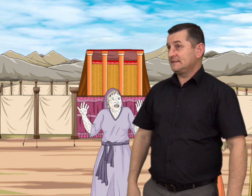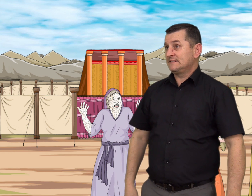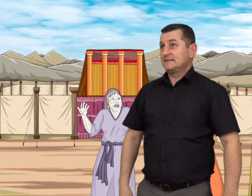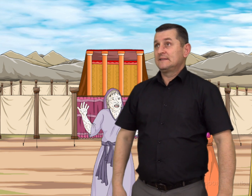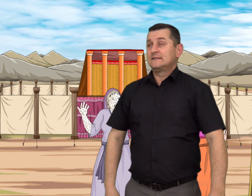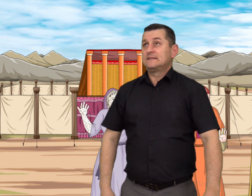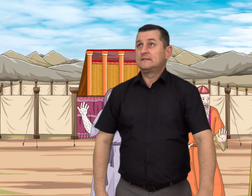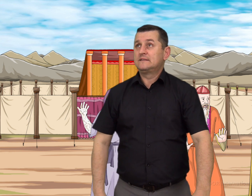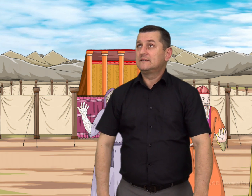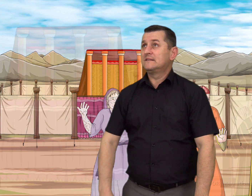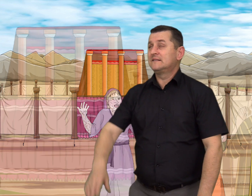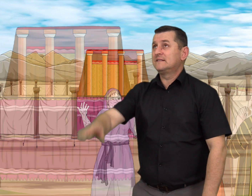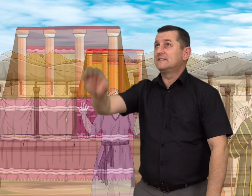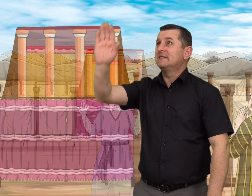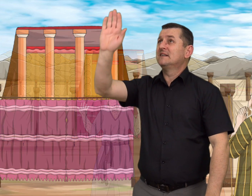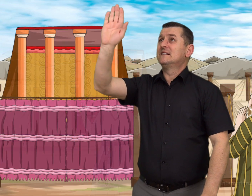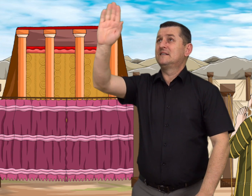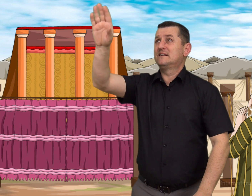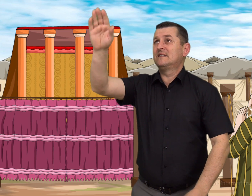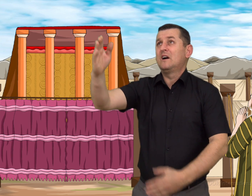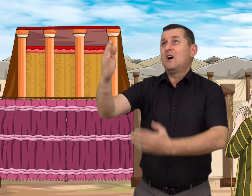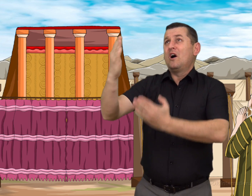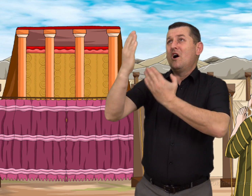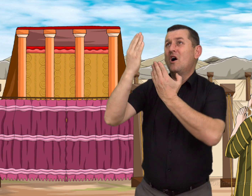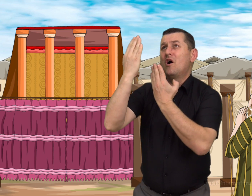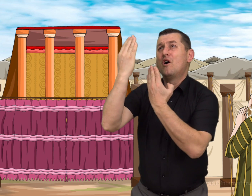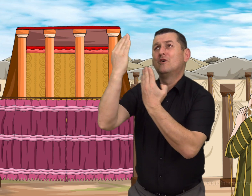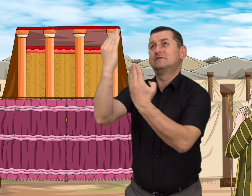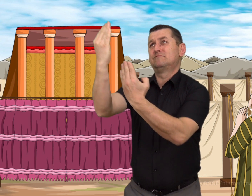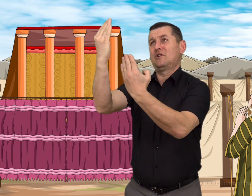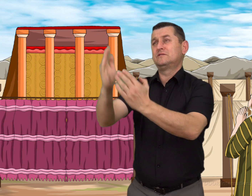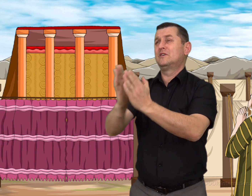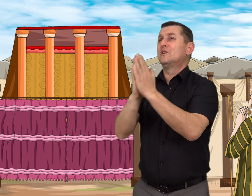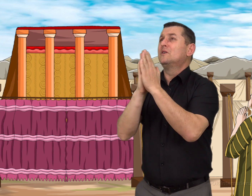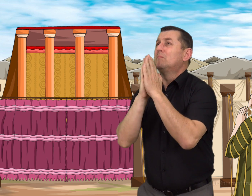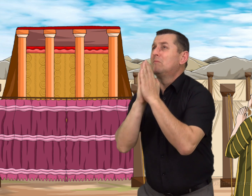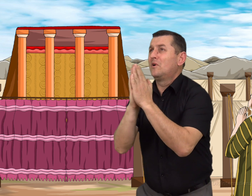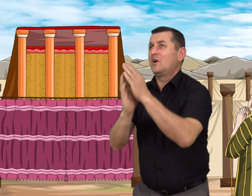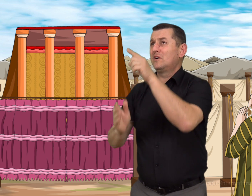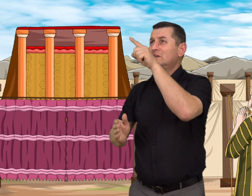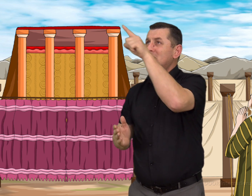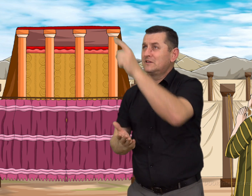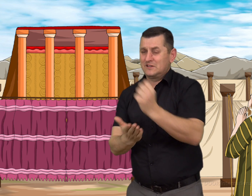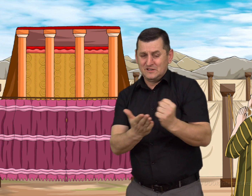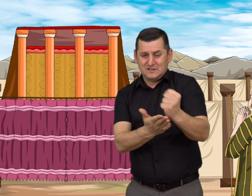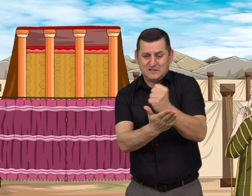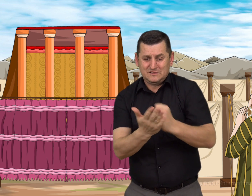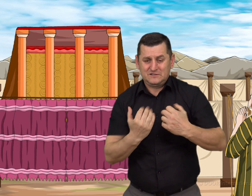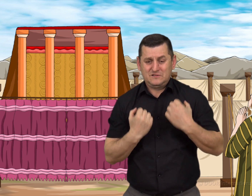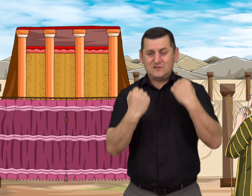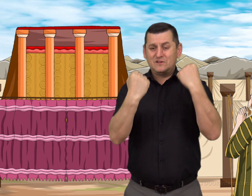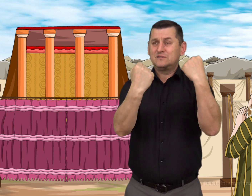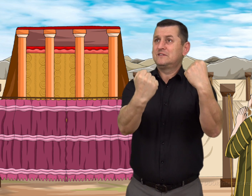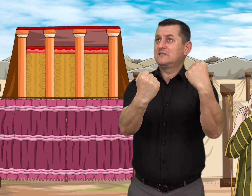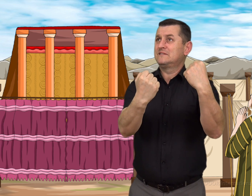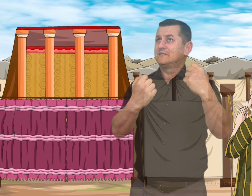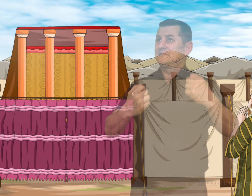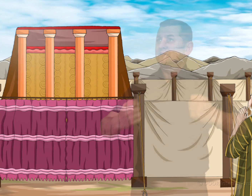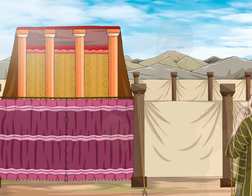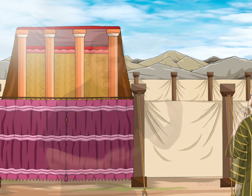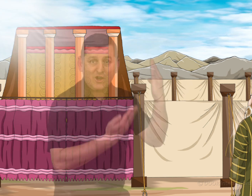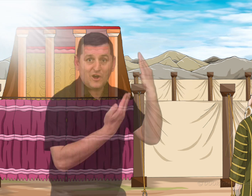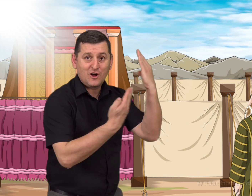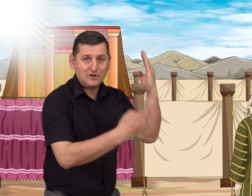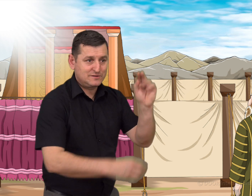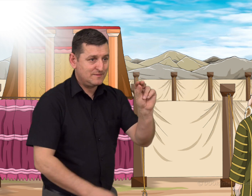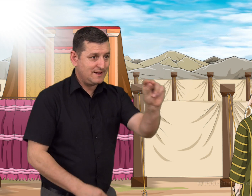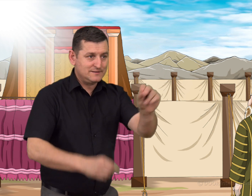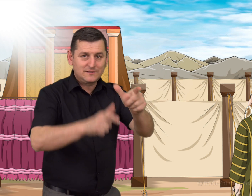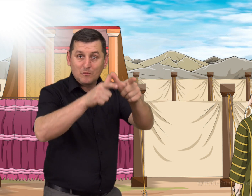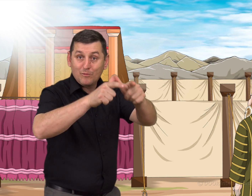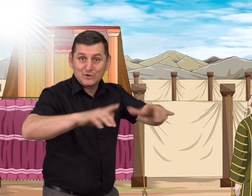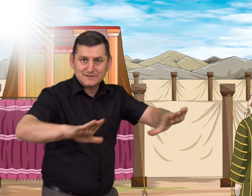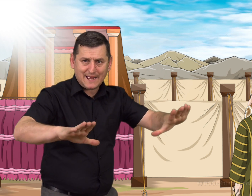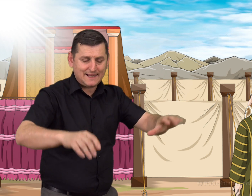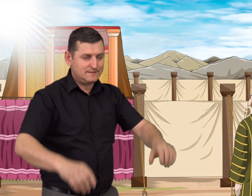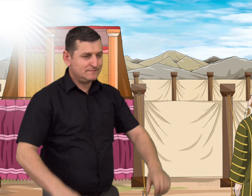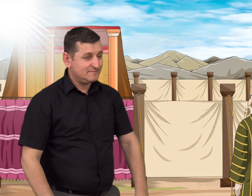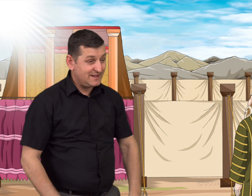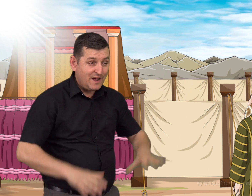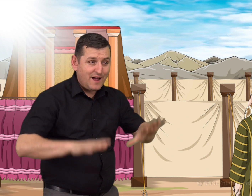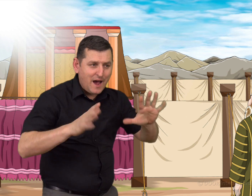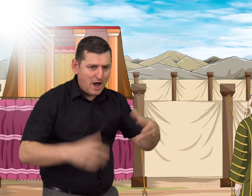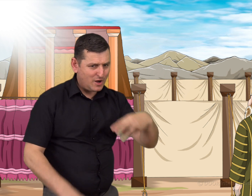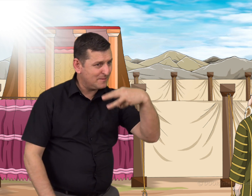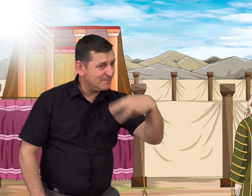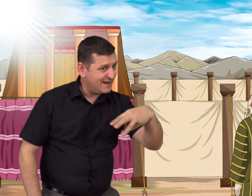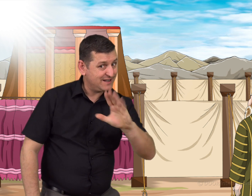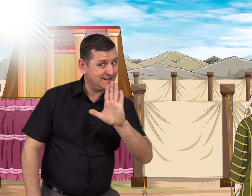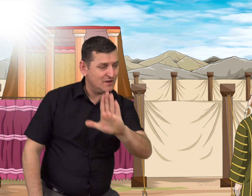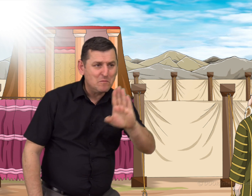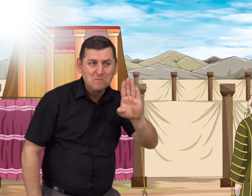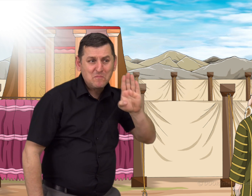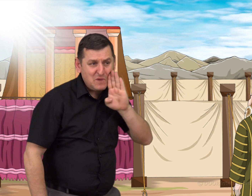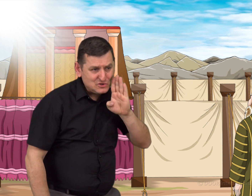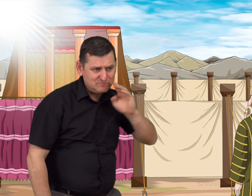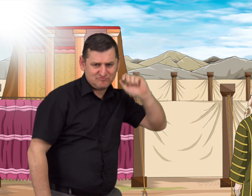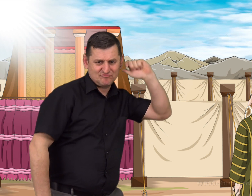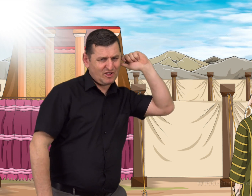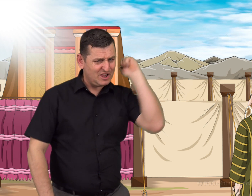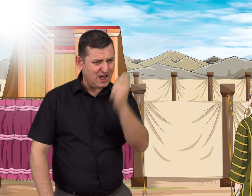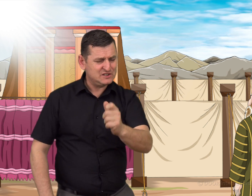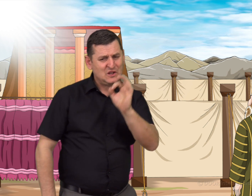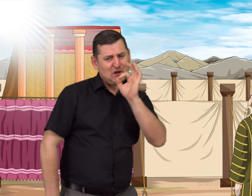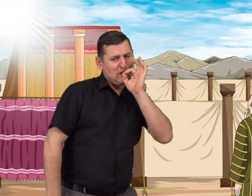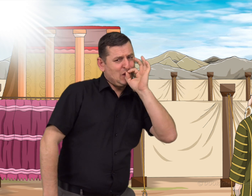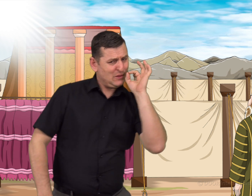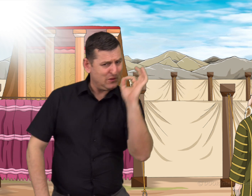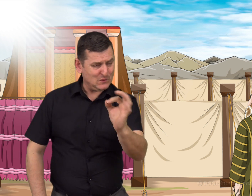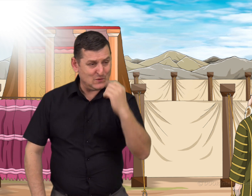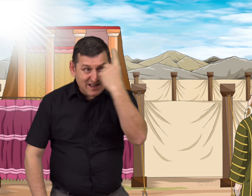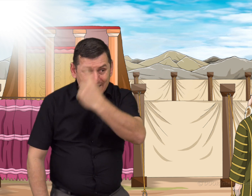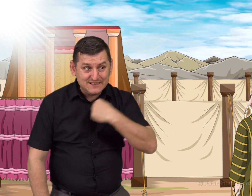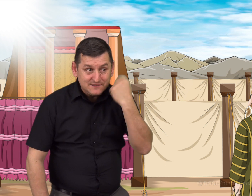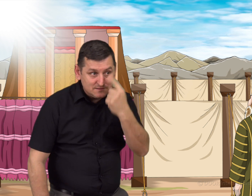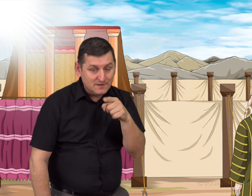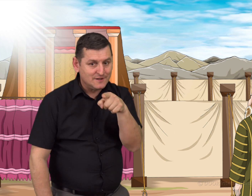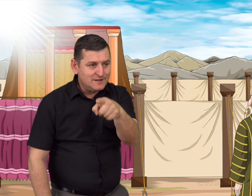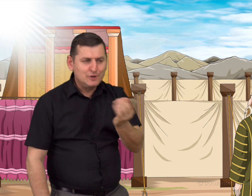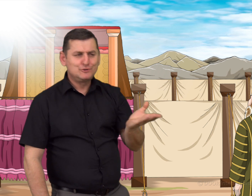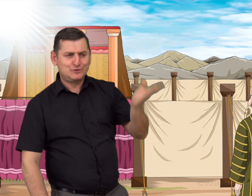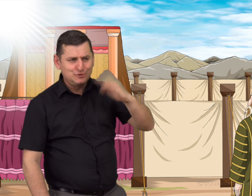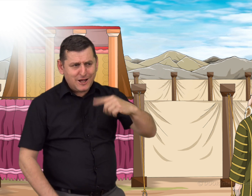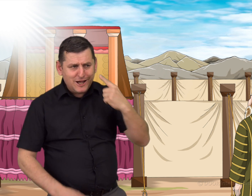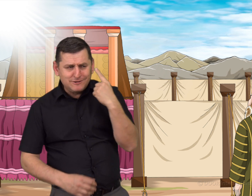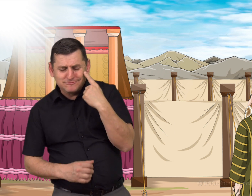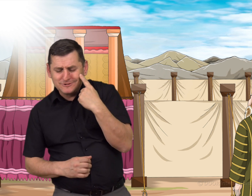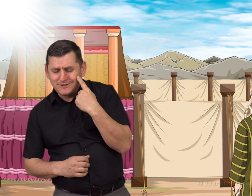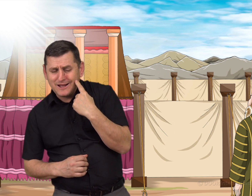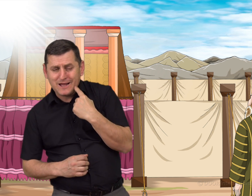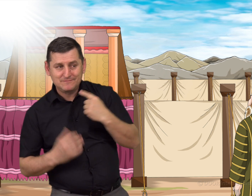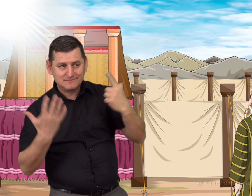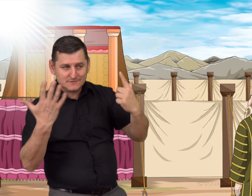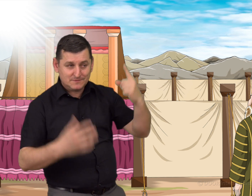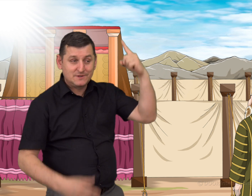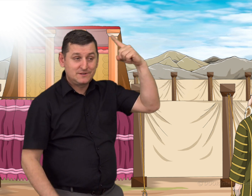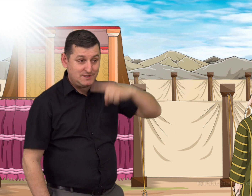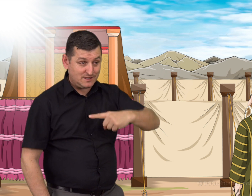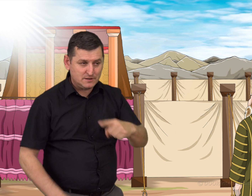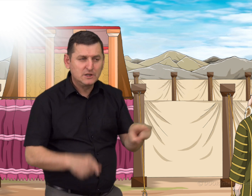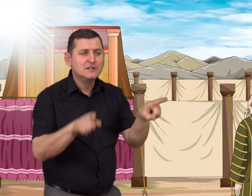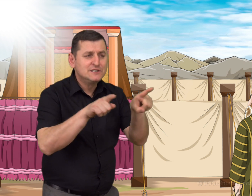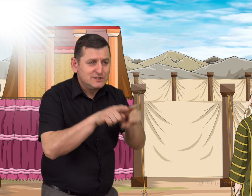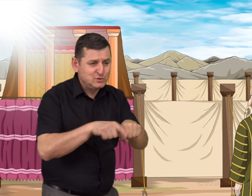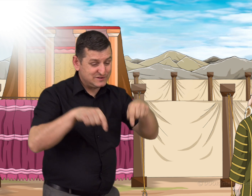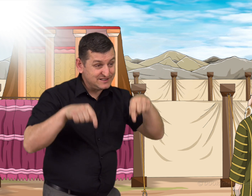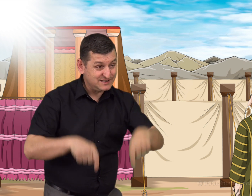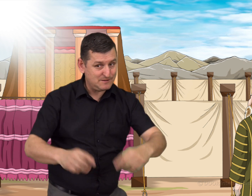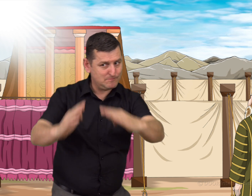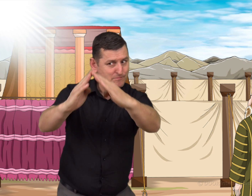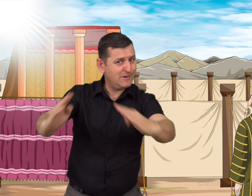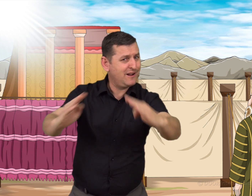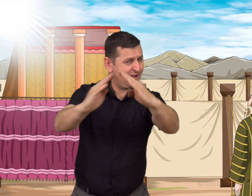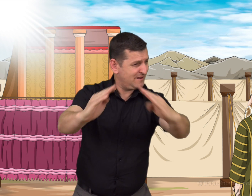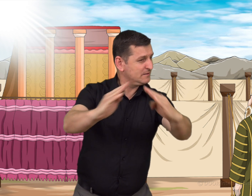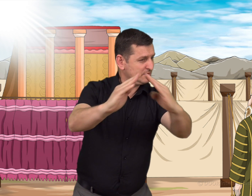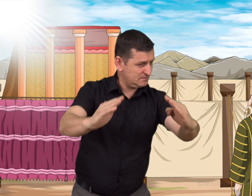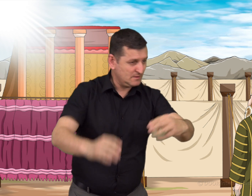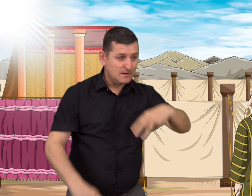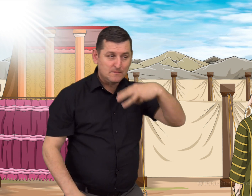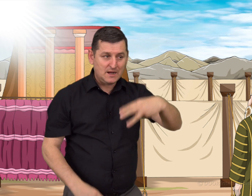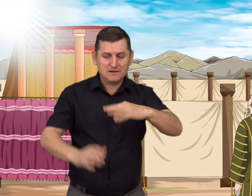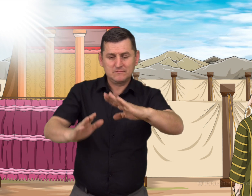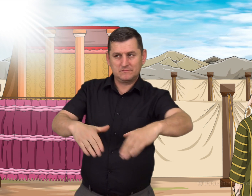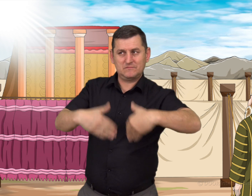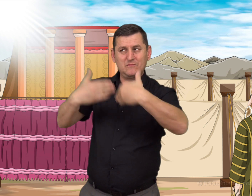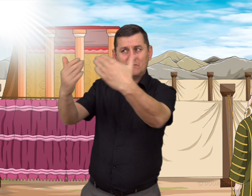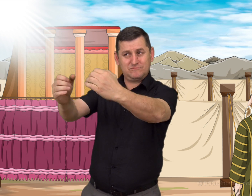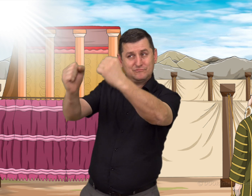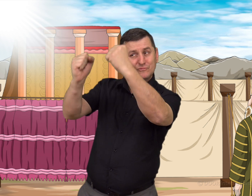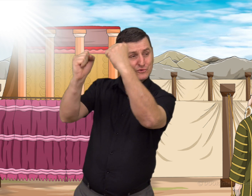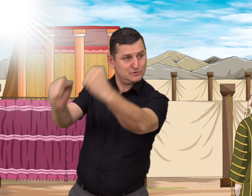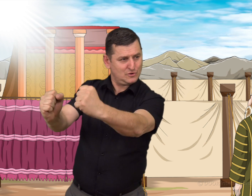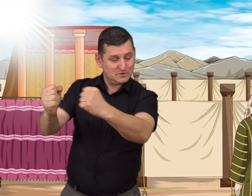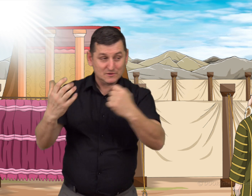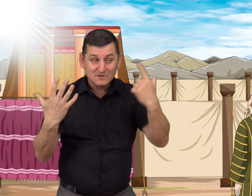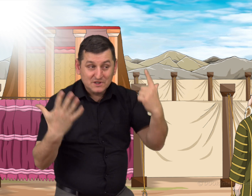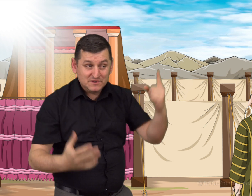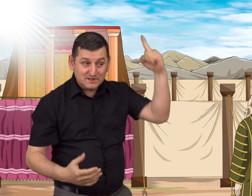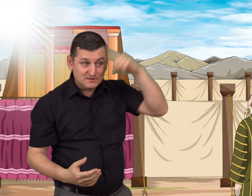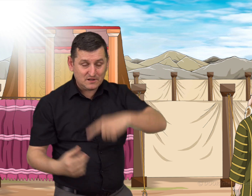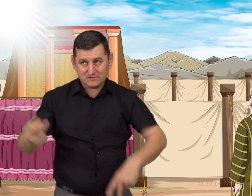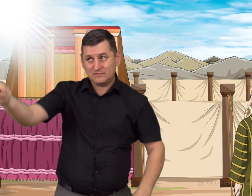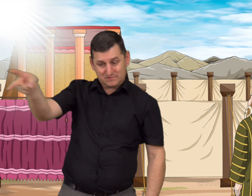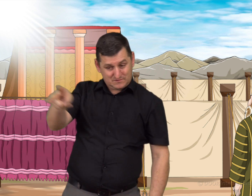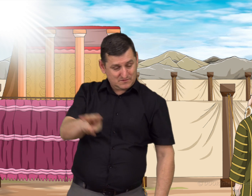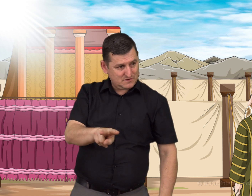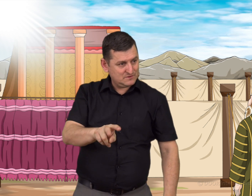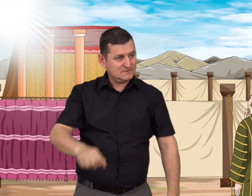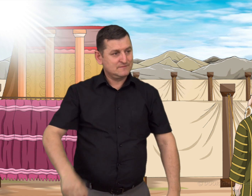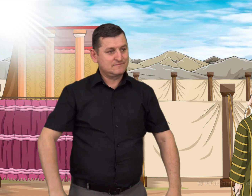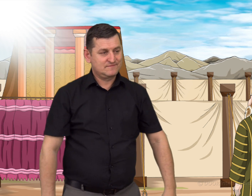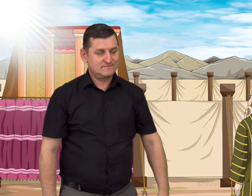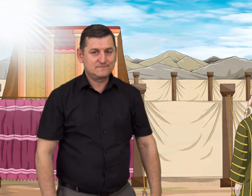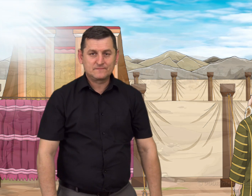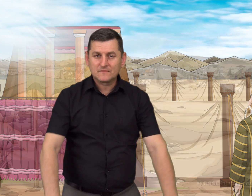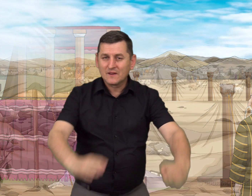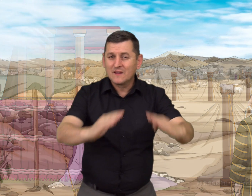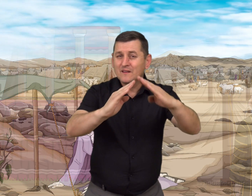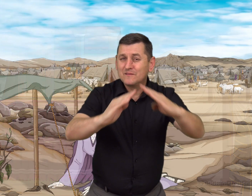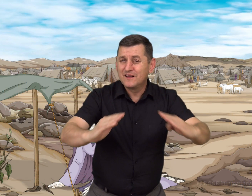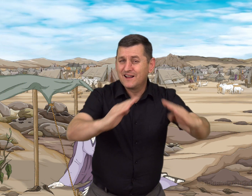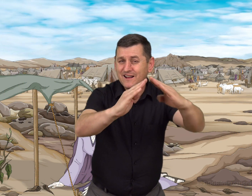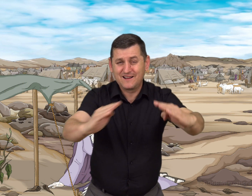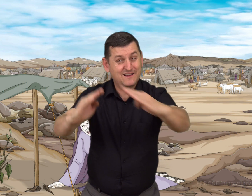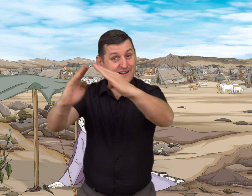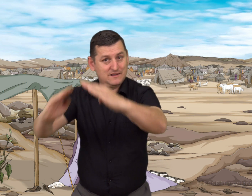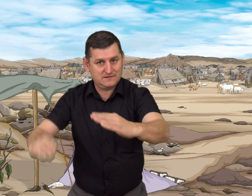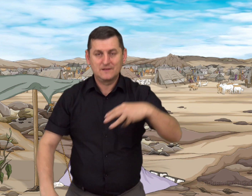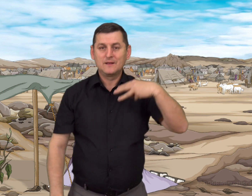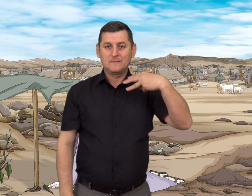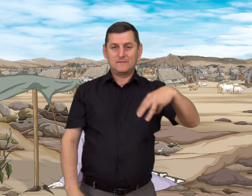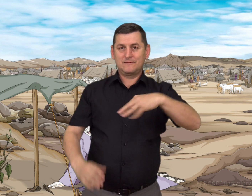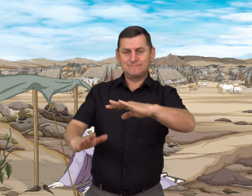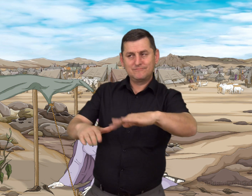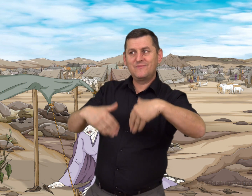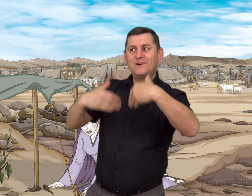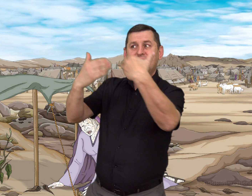So Moses cried out to the LORD, “O God, please heal her!” But the LORD answered Moses, “If her father had but spit in her face, would she not have been in disgrace for seven days?